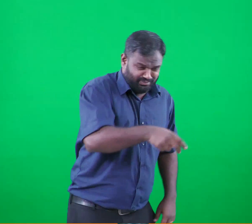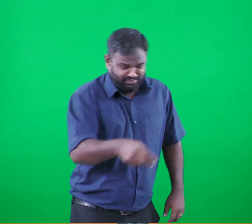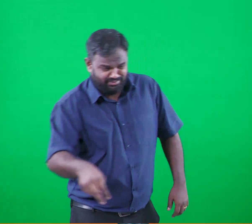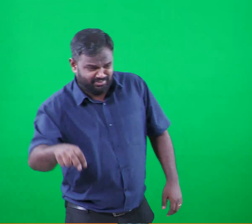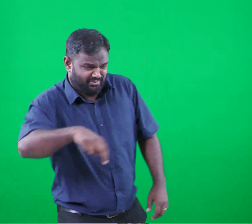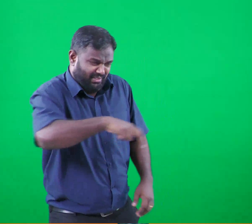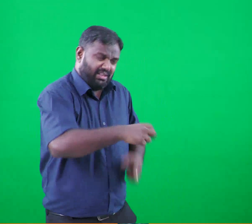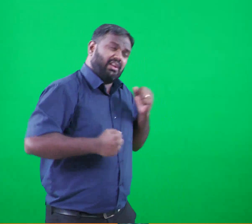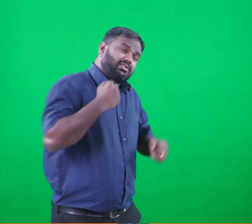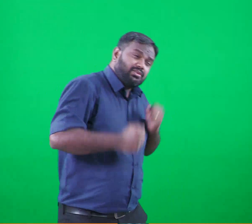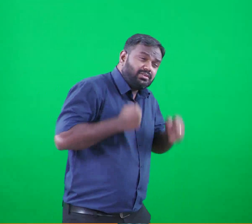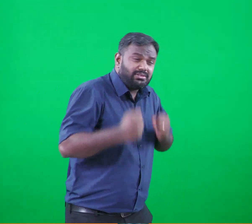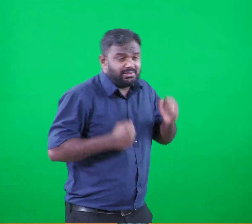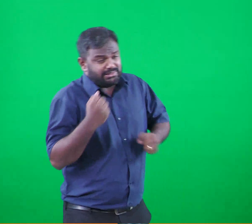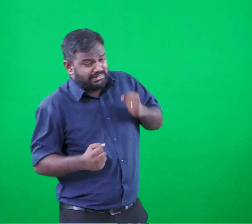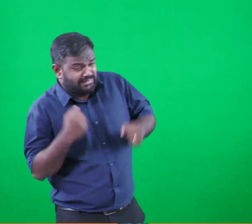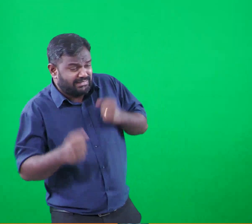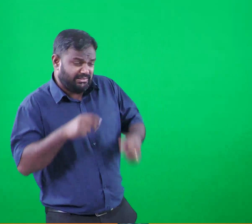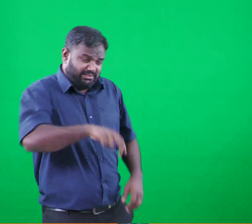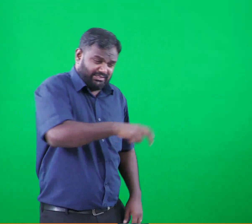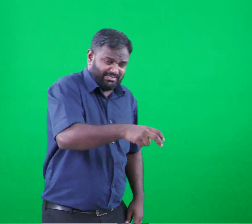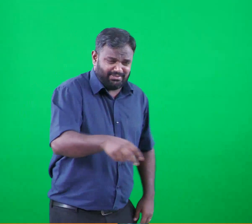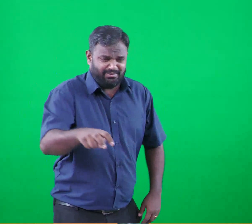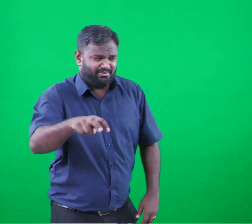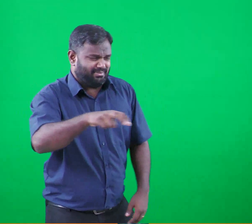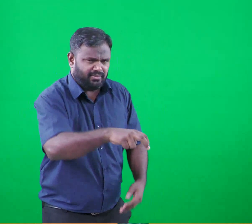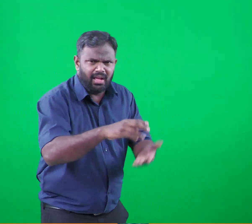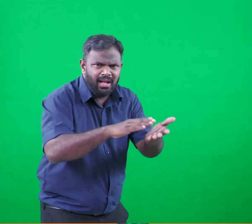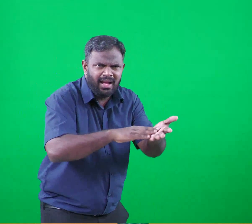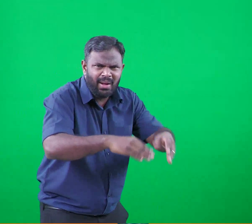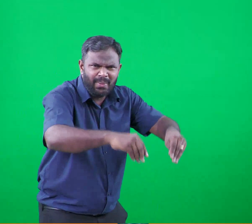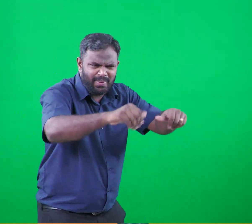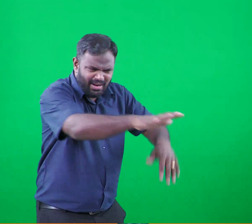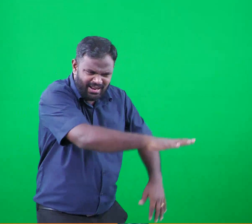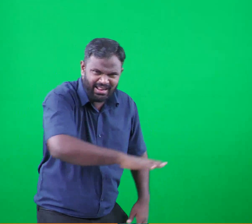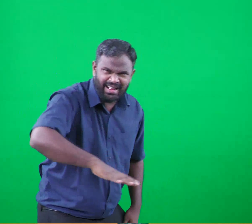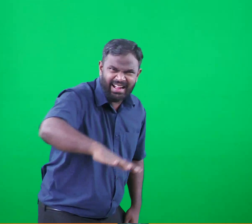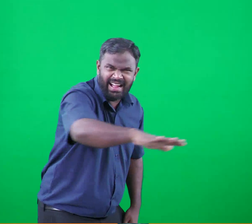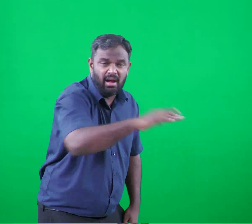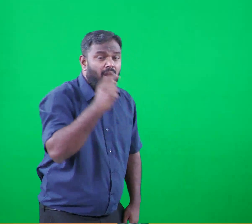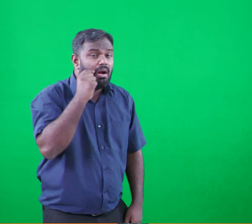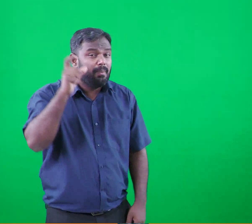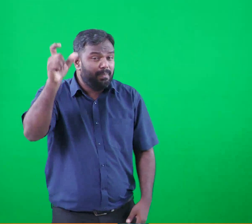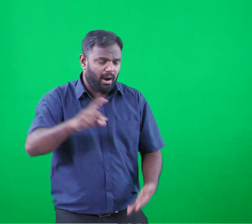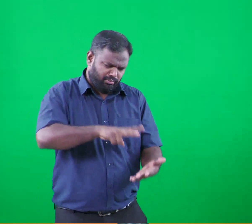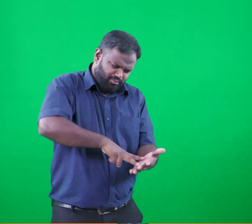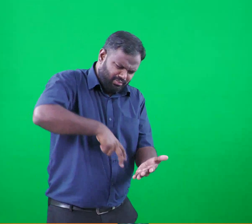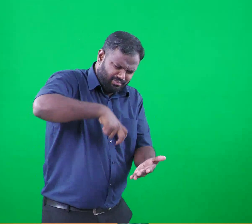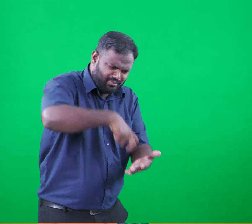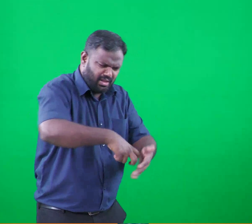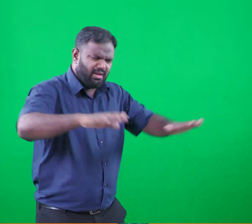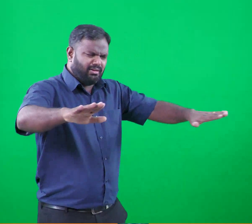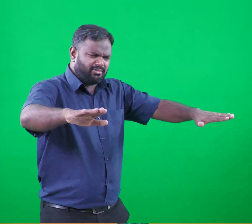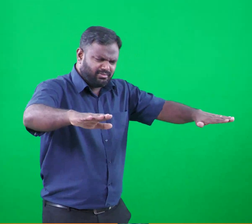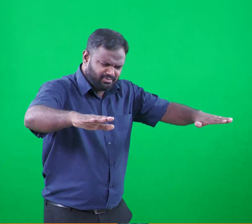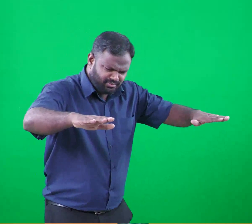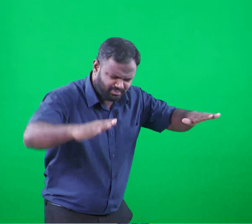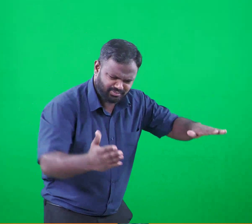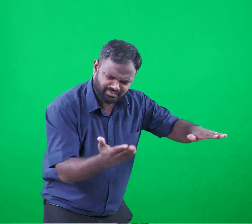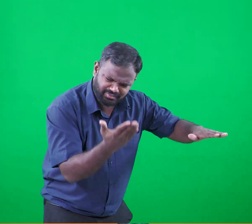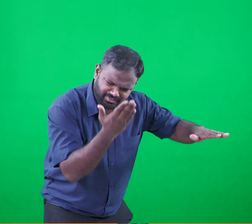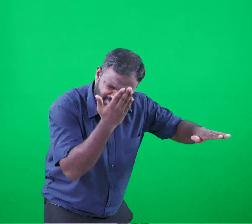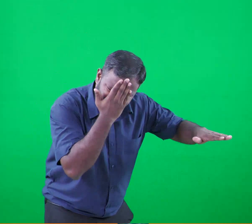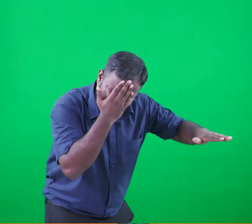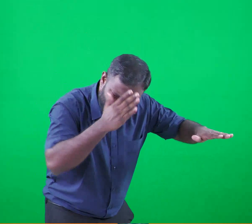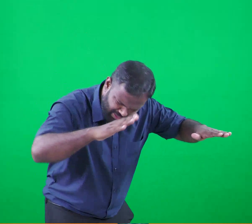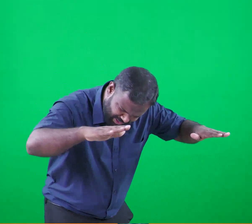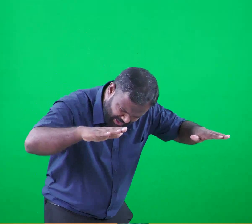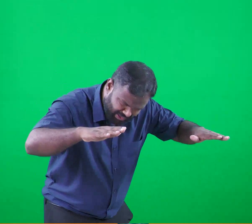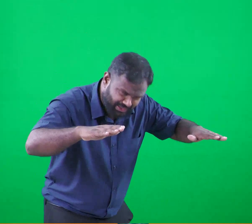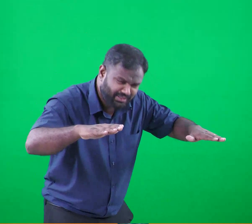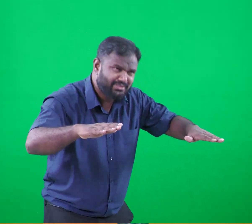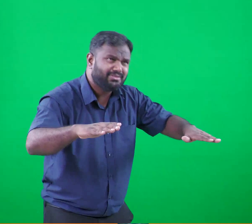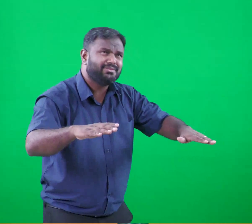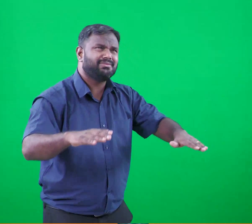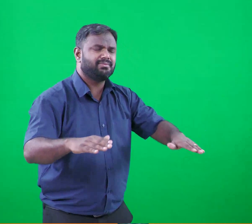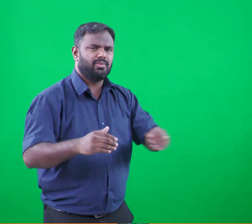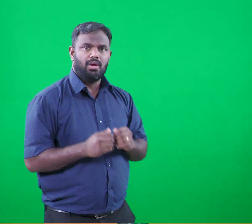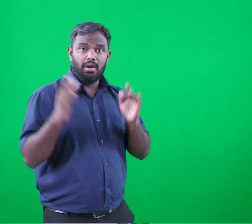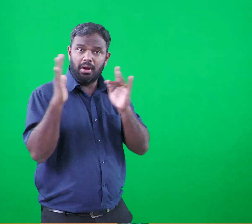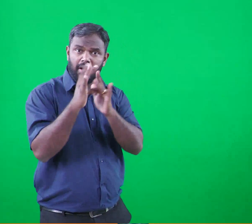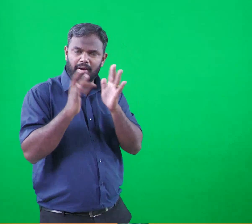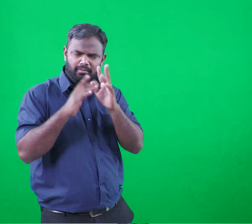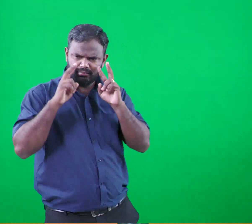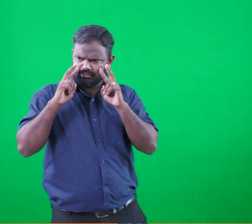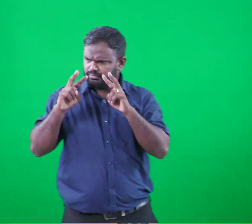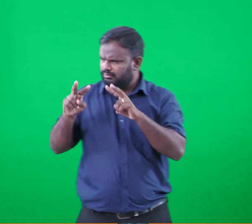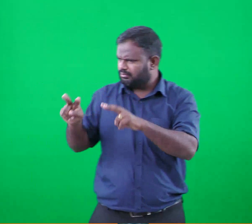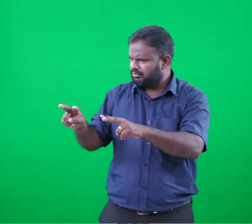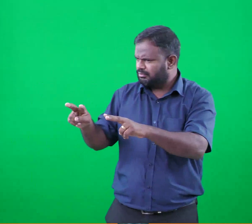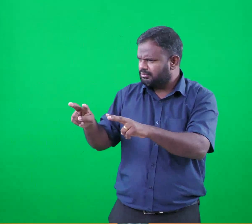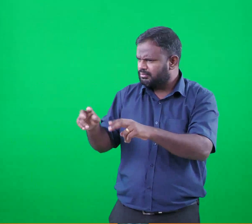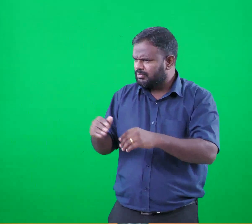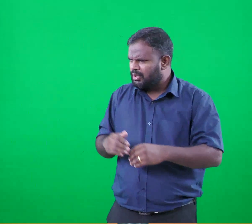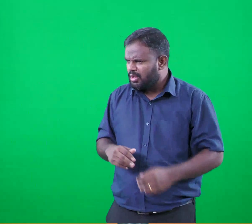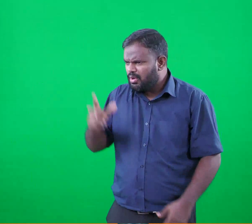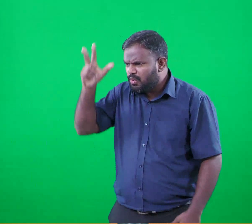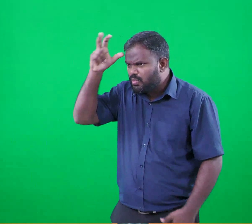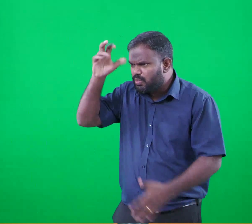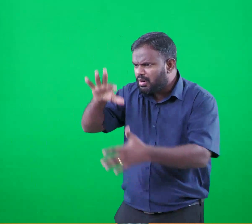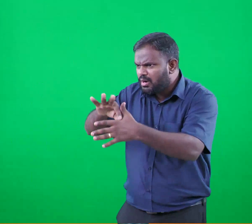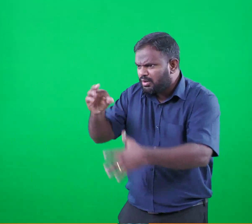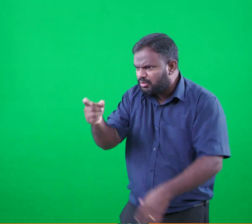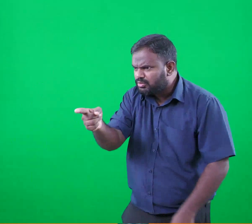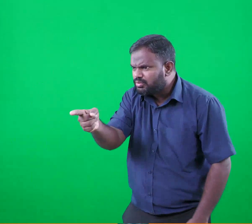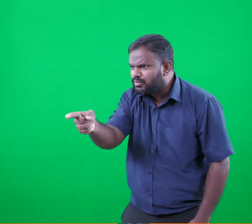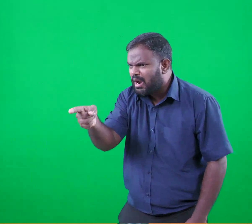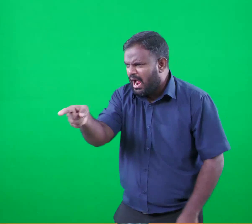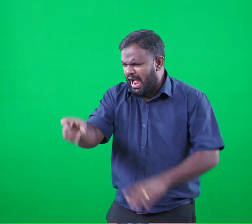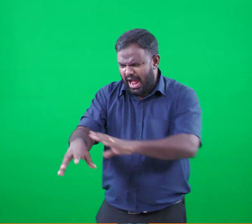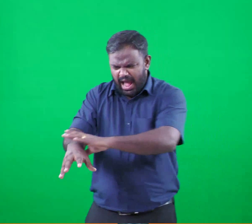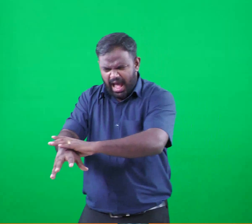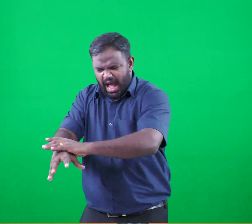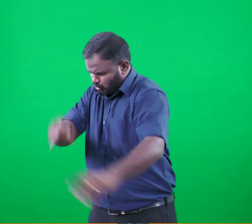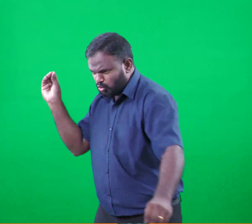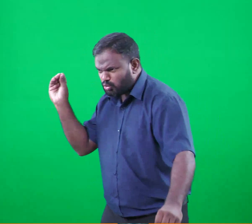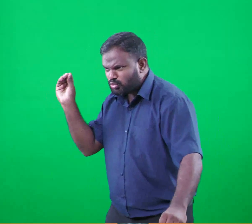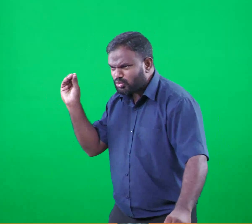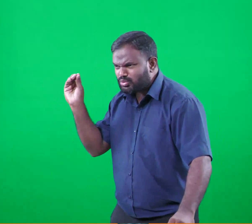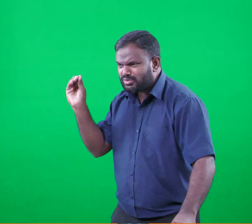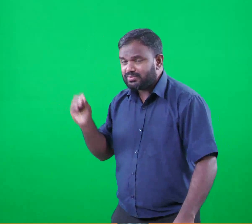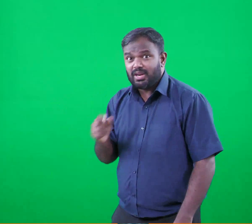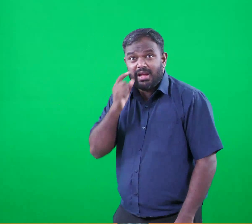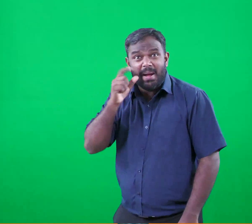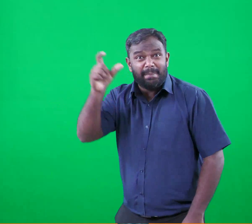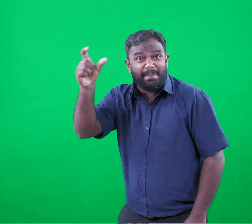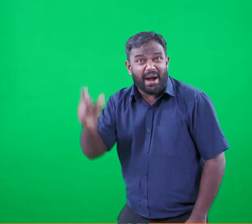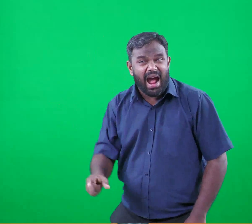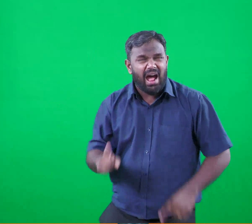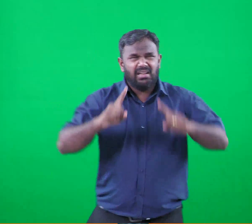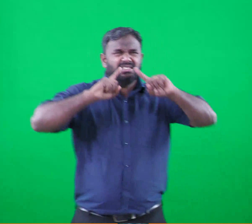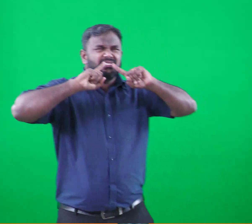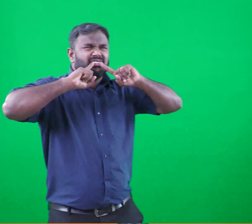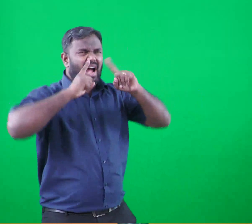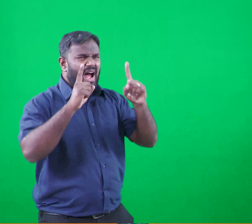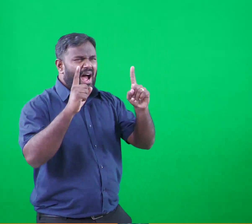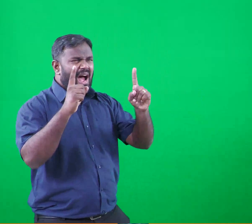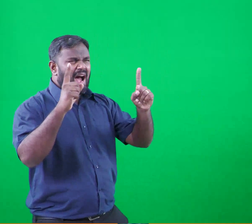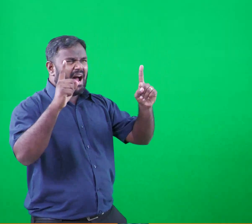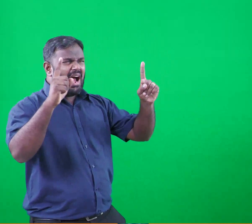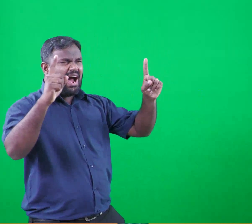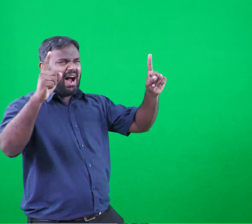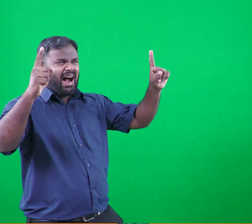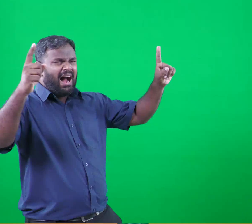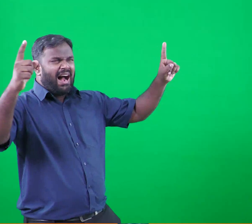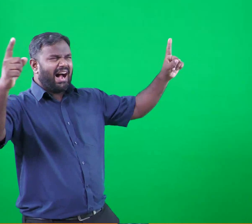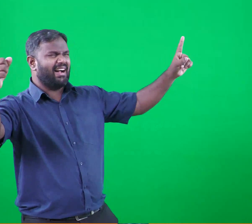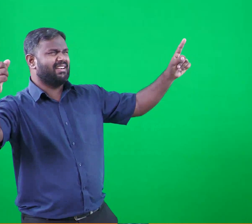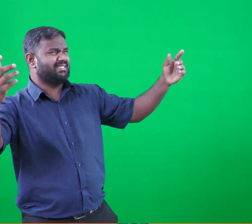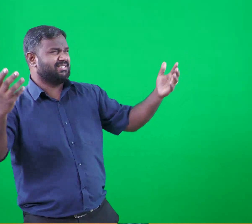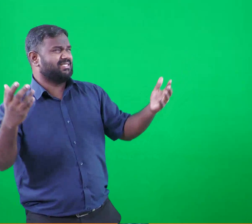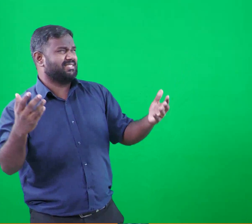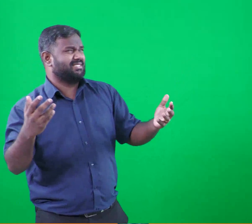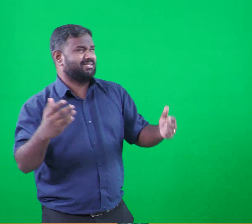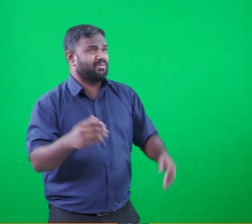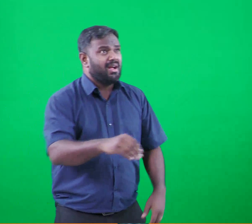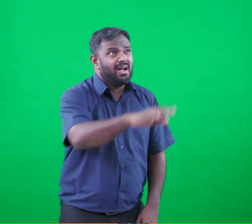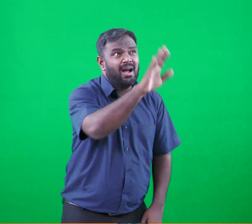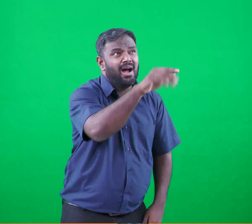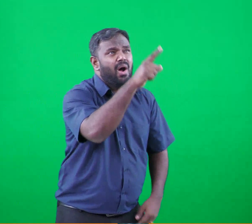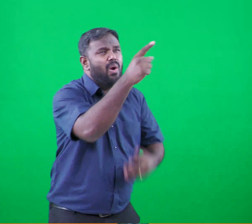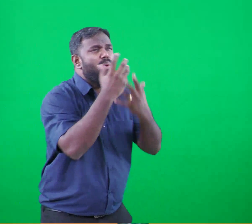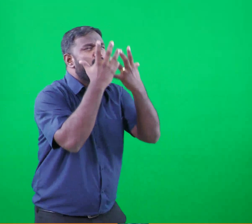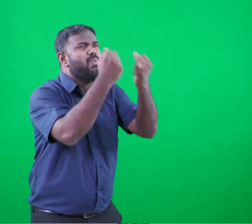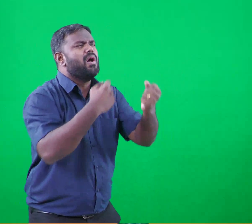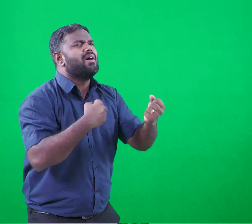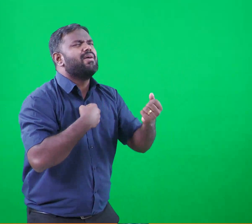And he shouted in a loud voice, "What do You want with me, Jesus, Son of the Most High God?